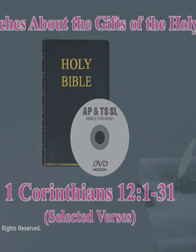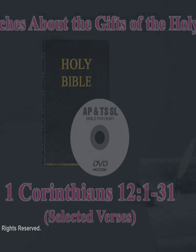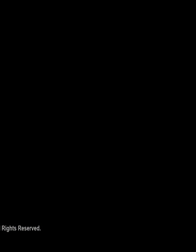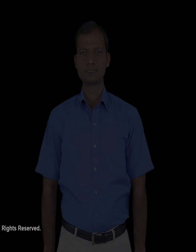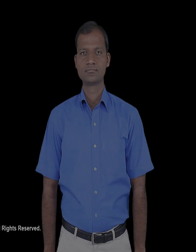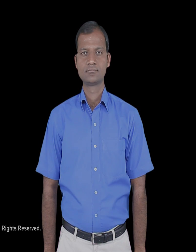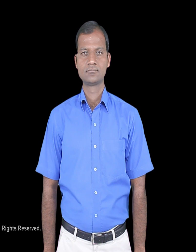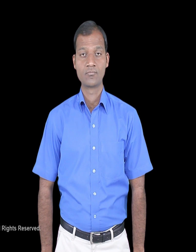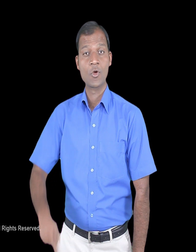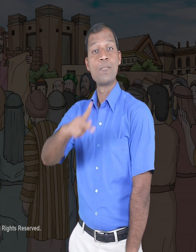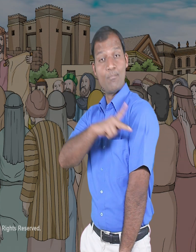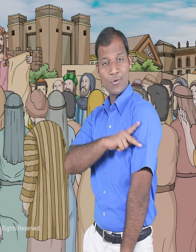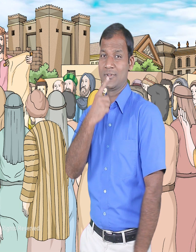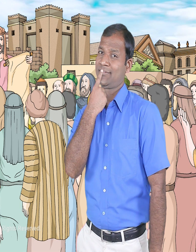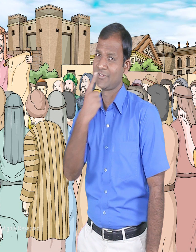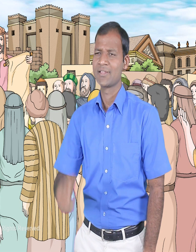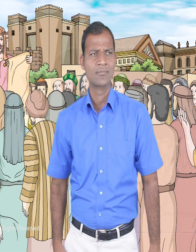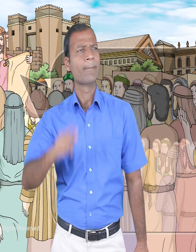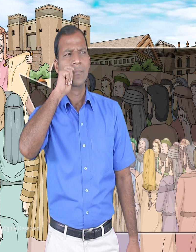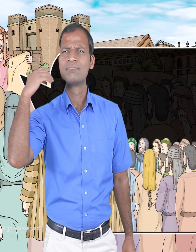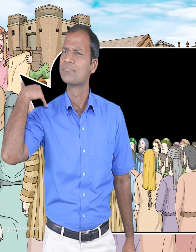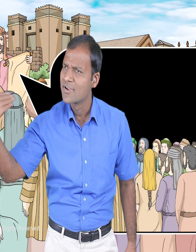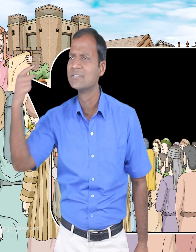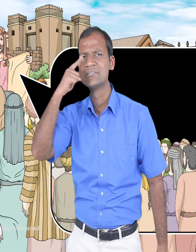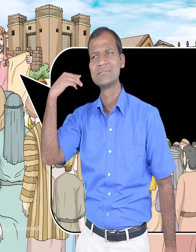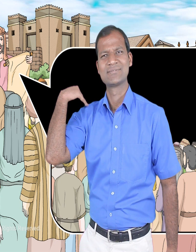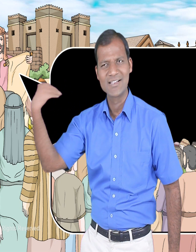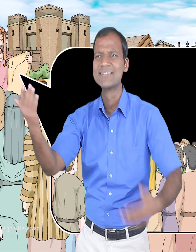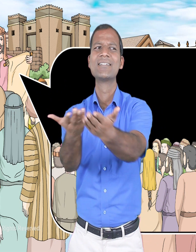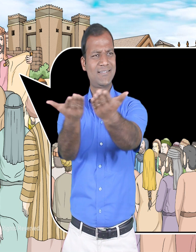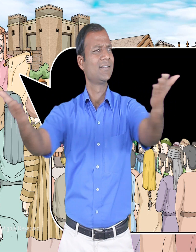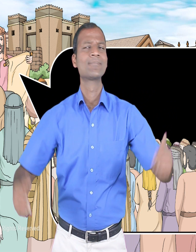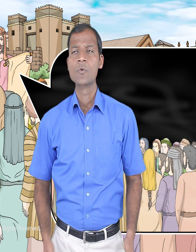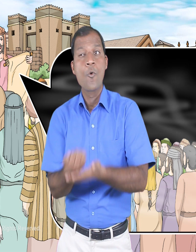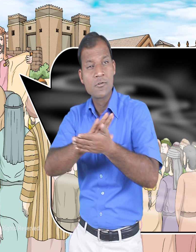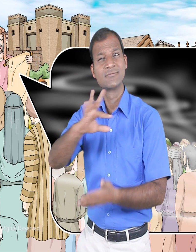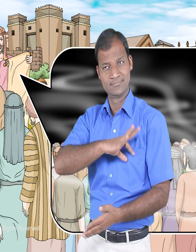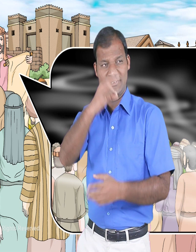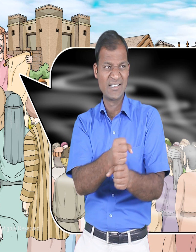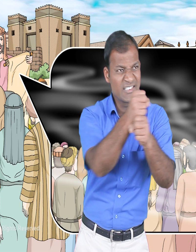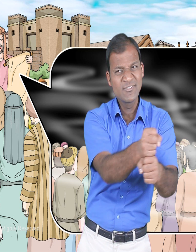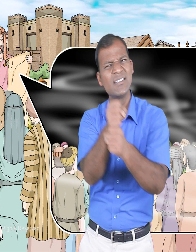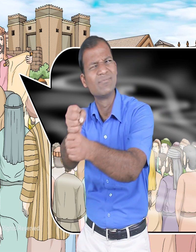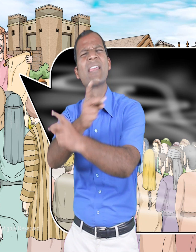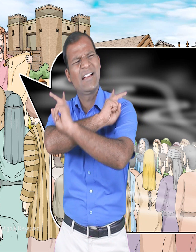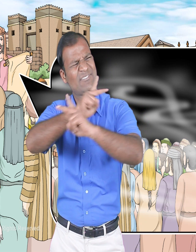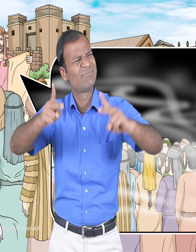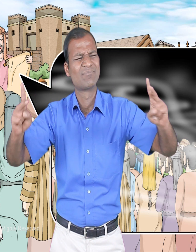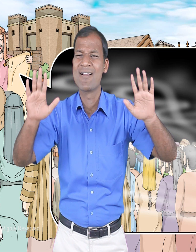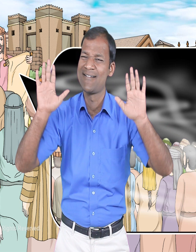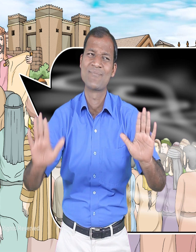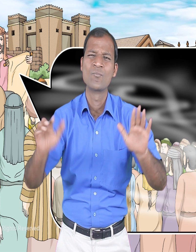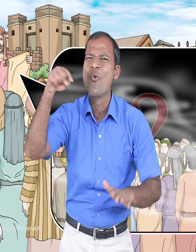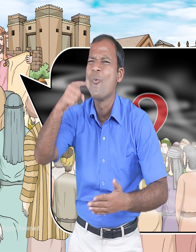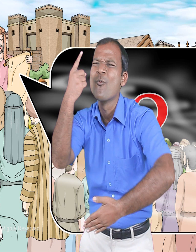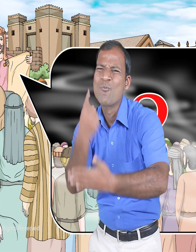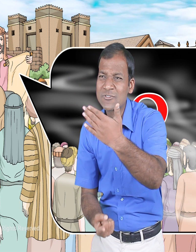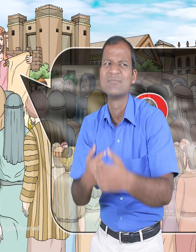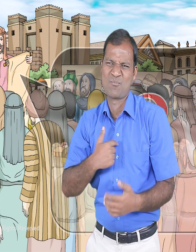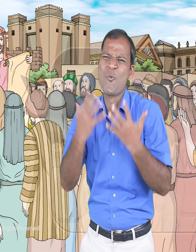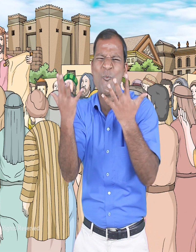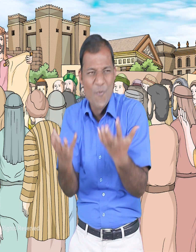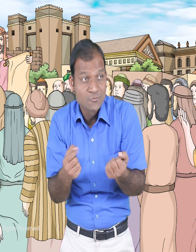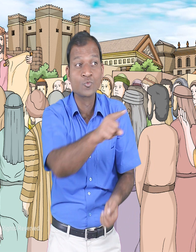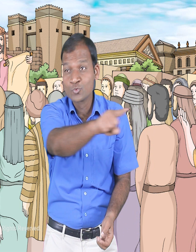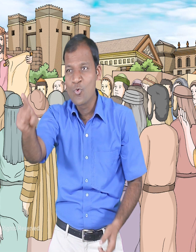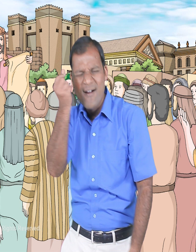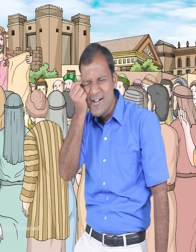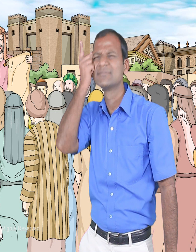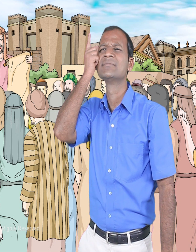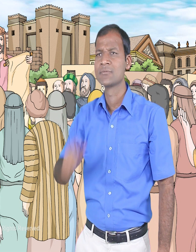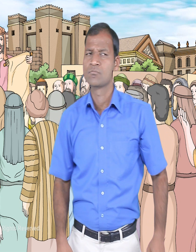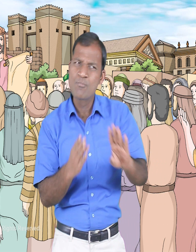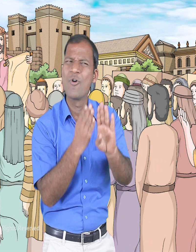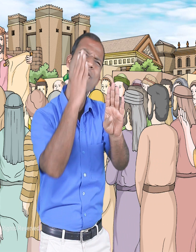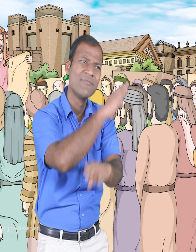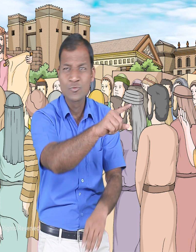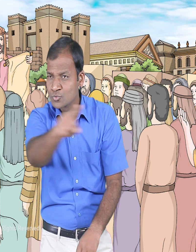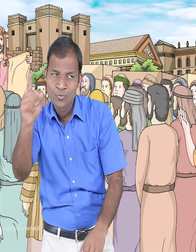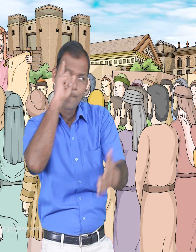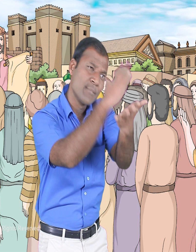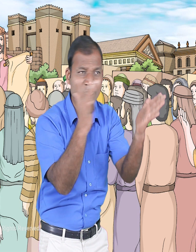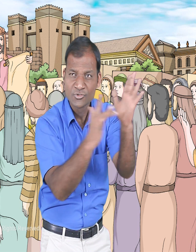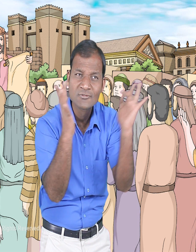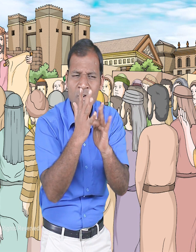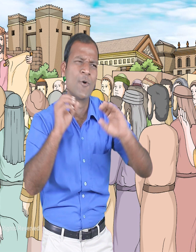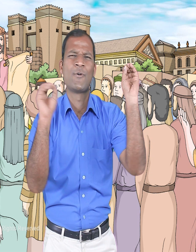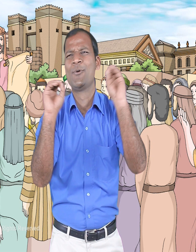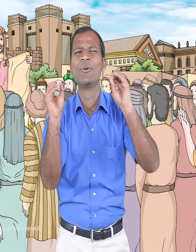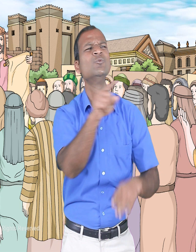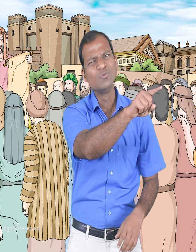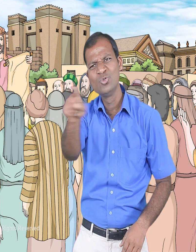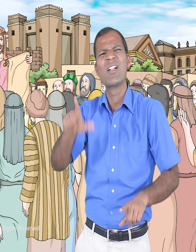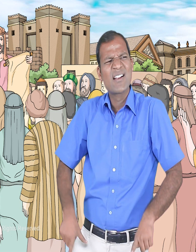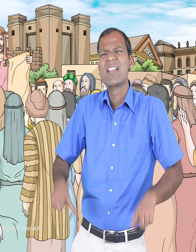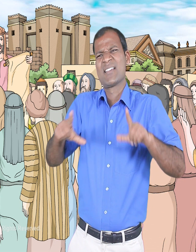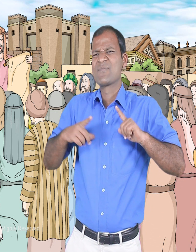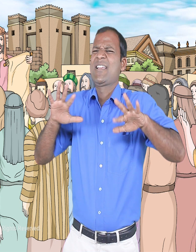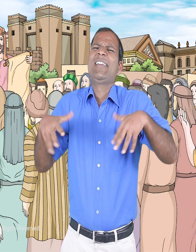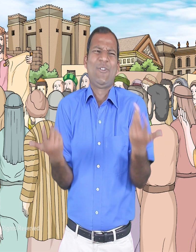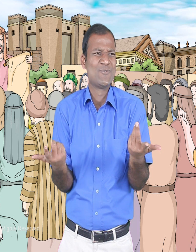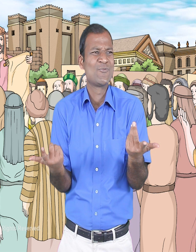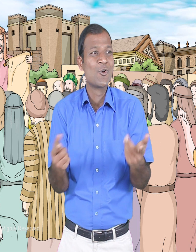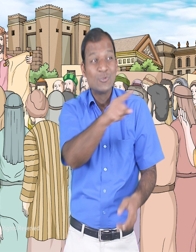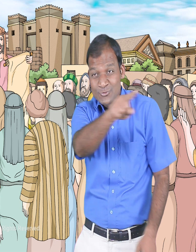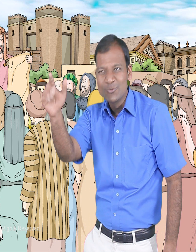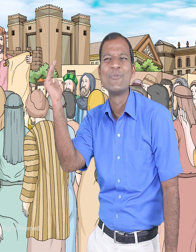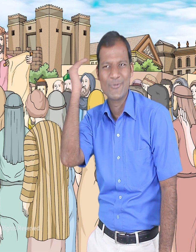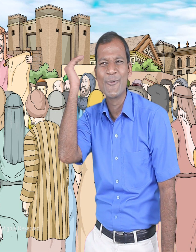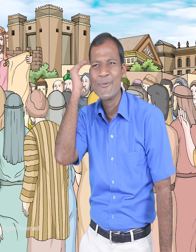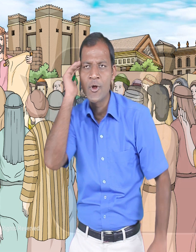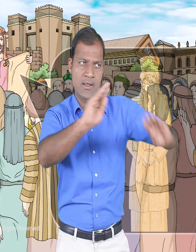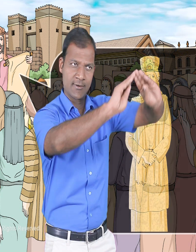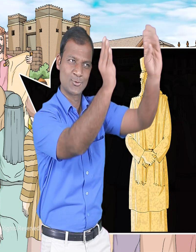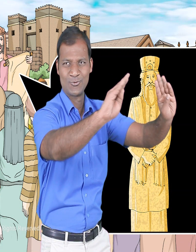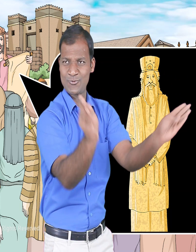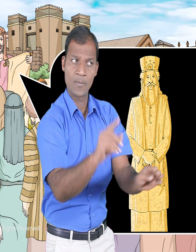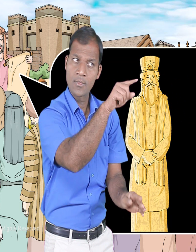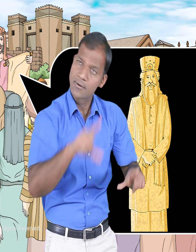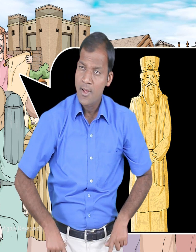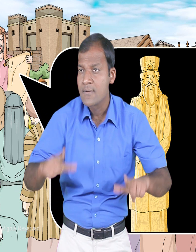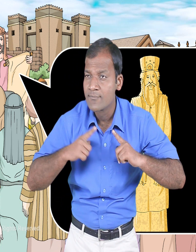Now about spiritual gifts, brothers, I do not want you to be uninformed.